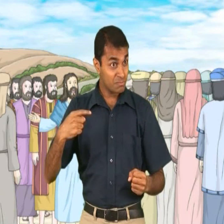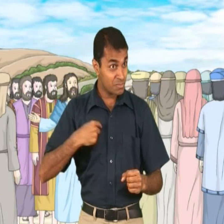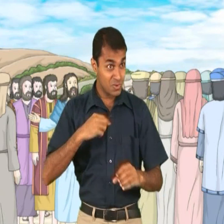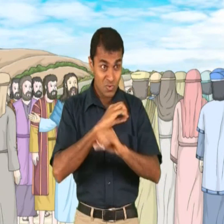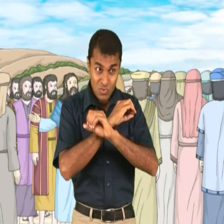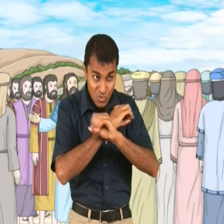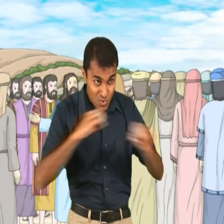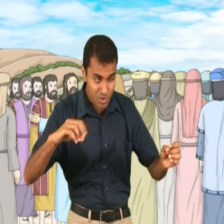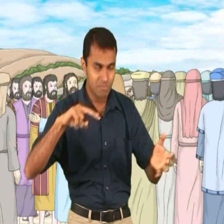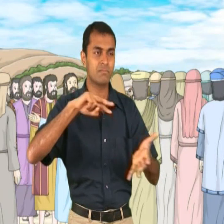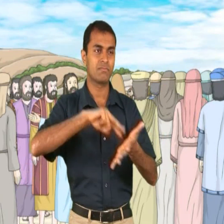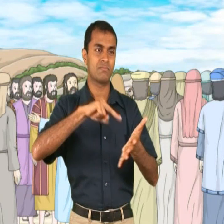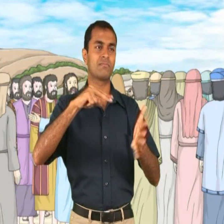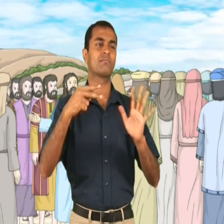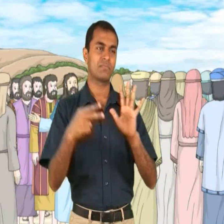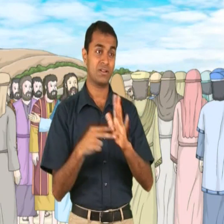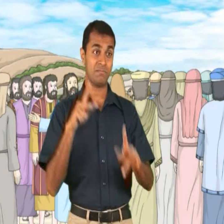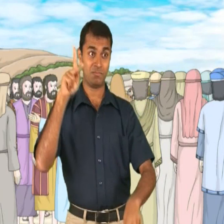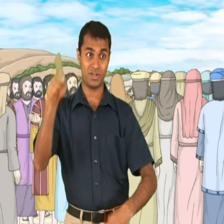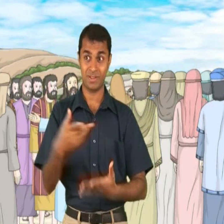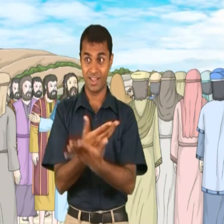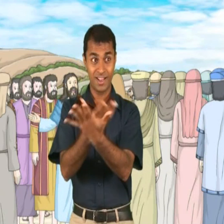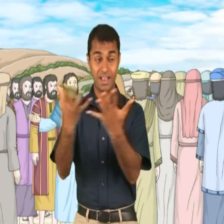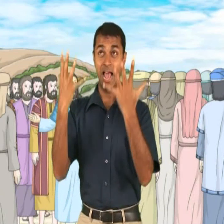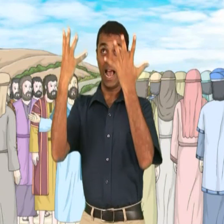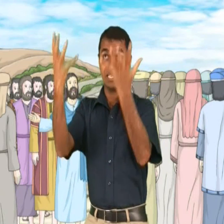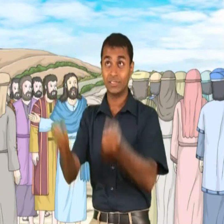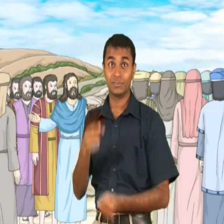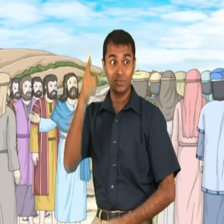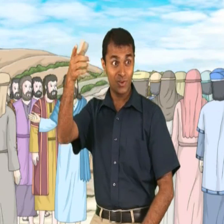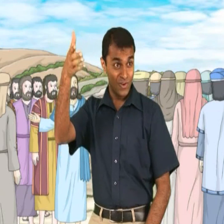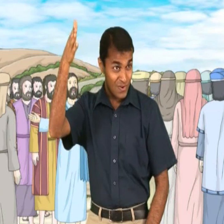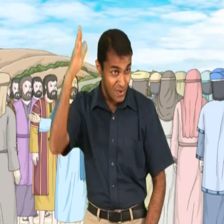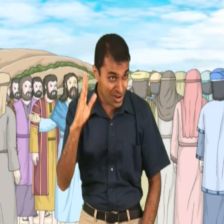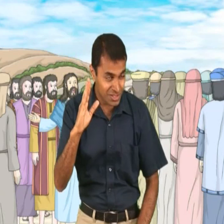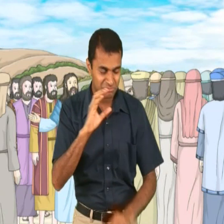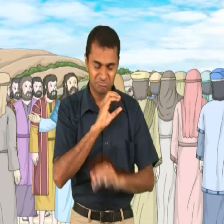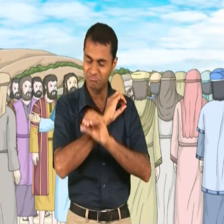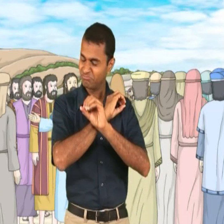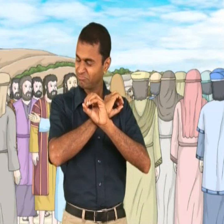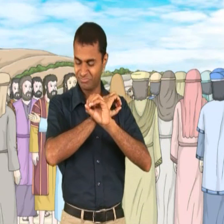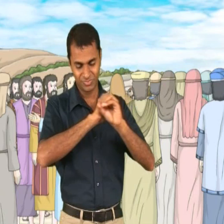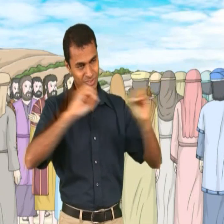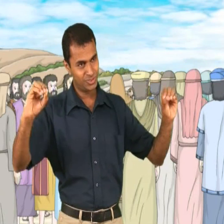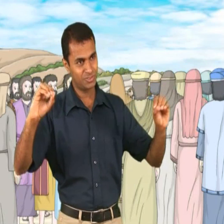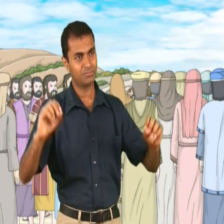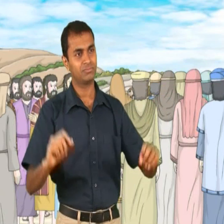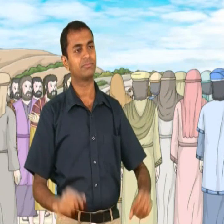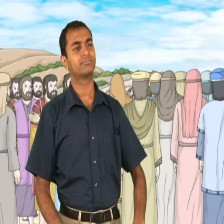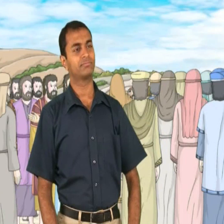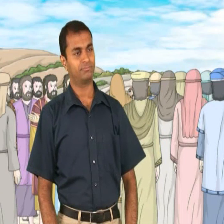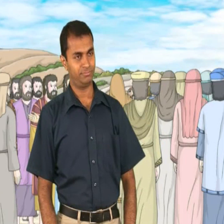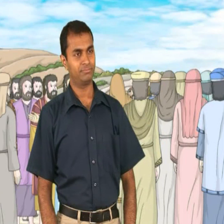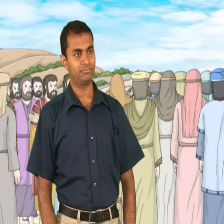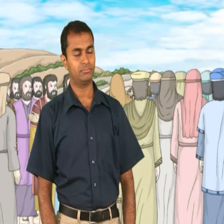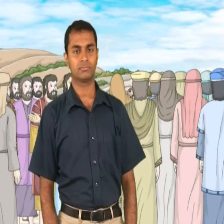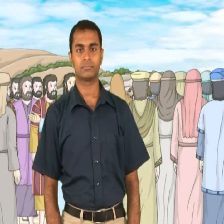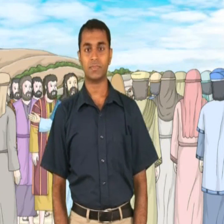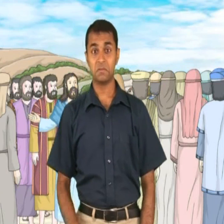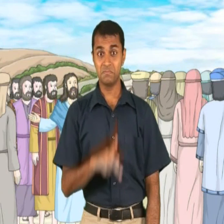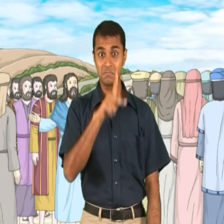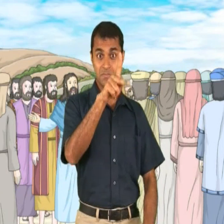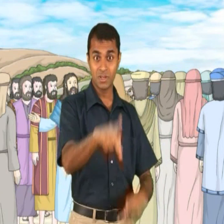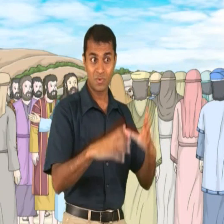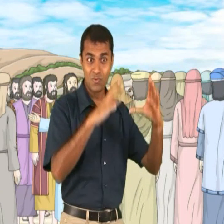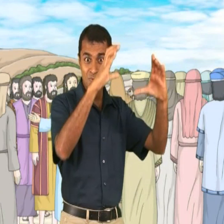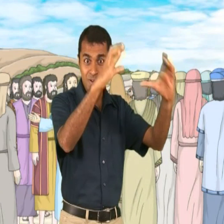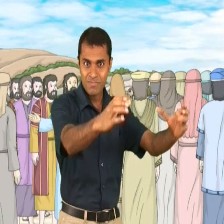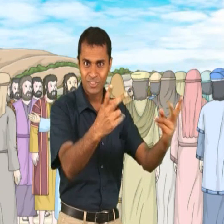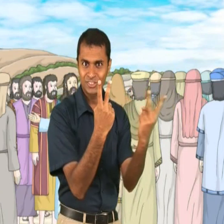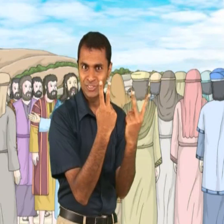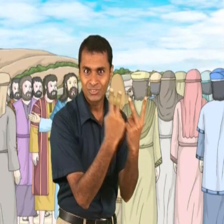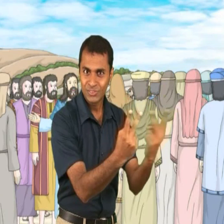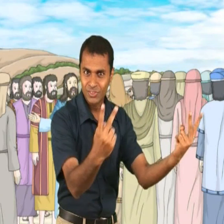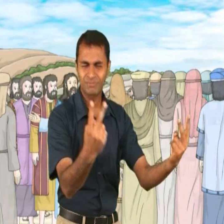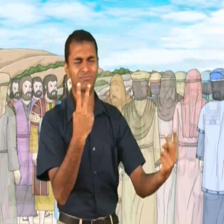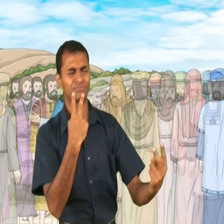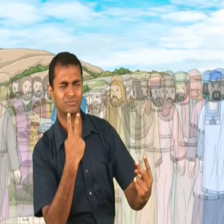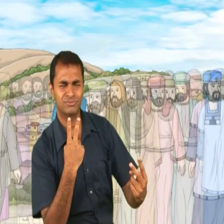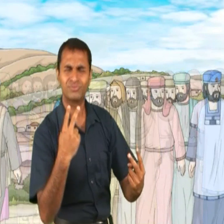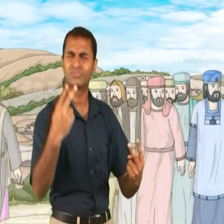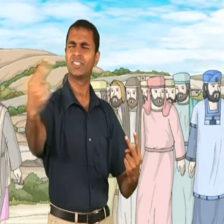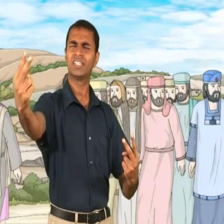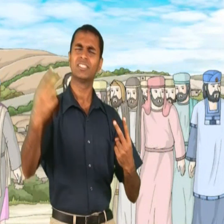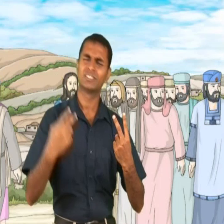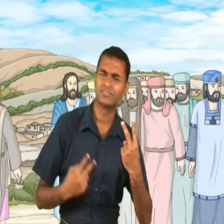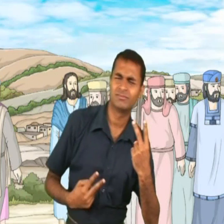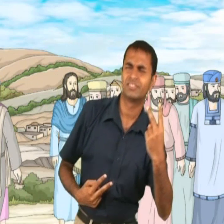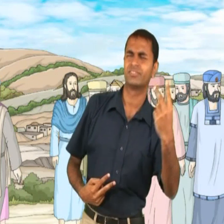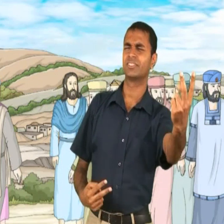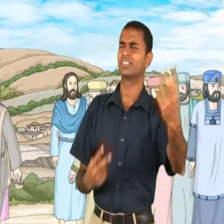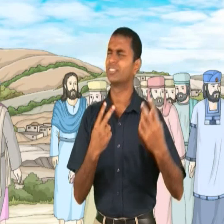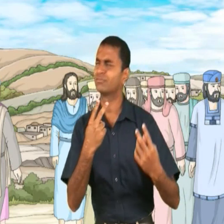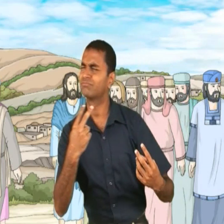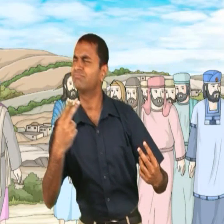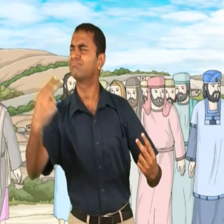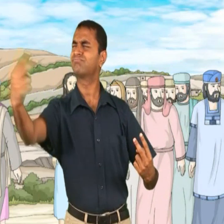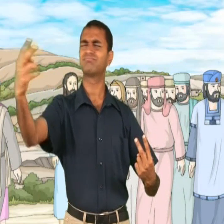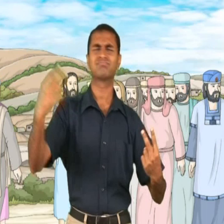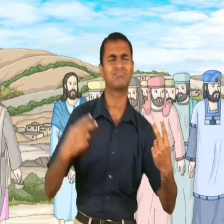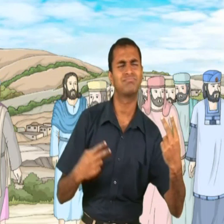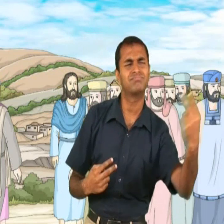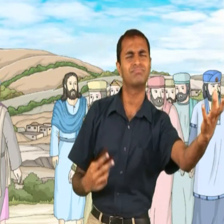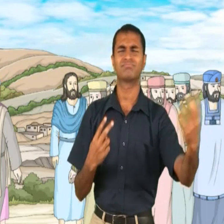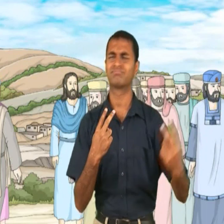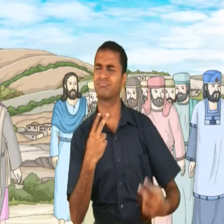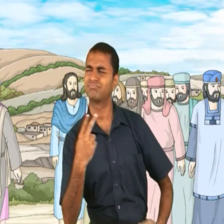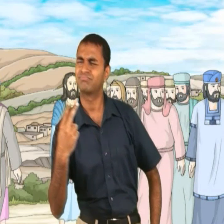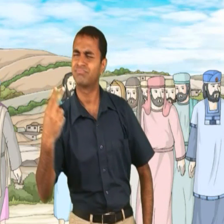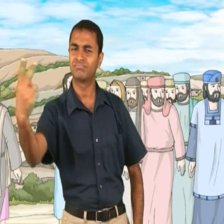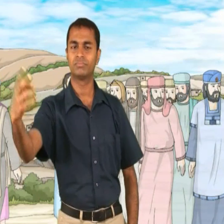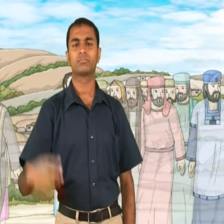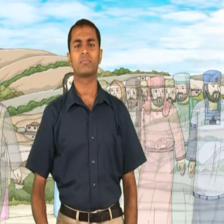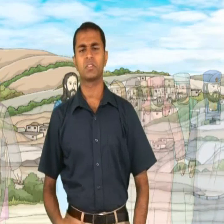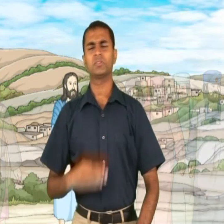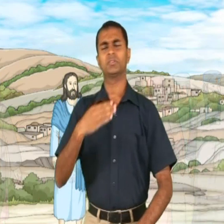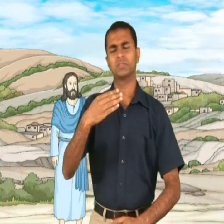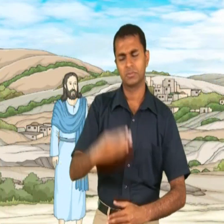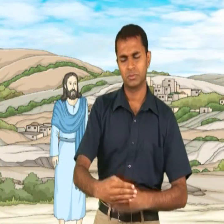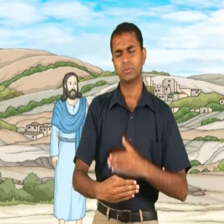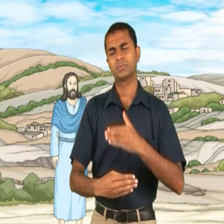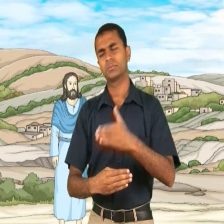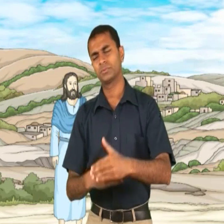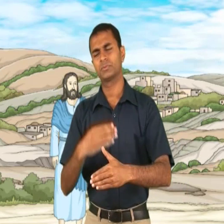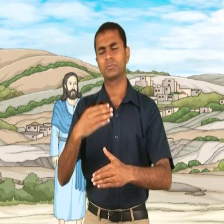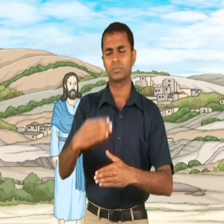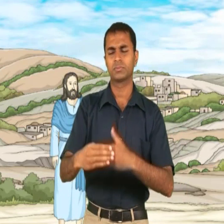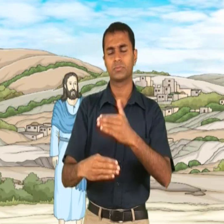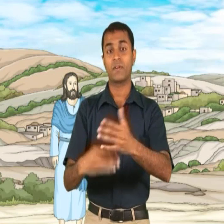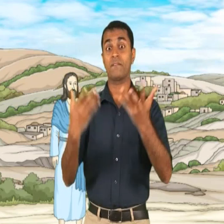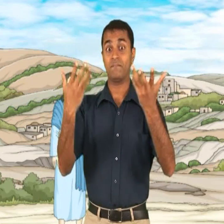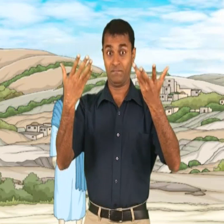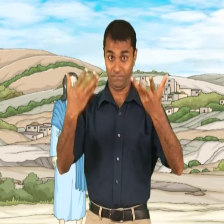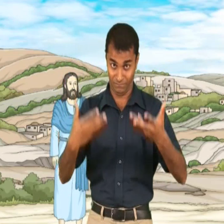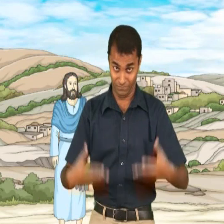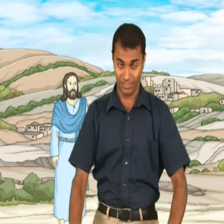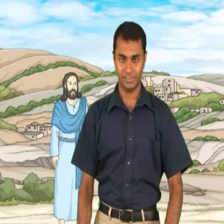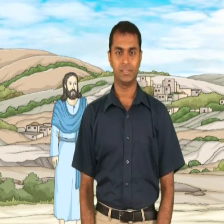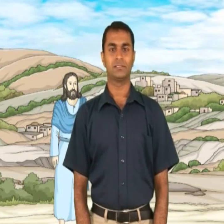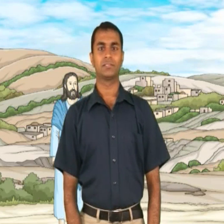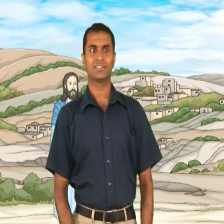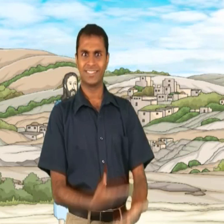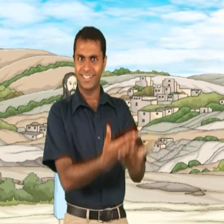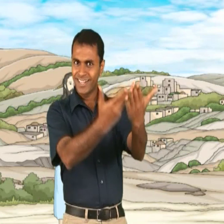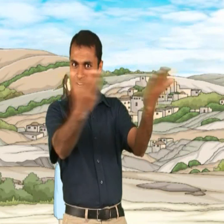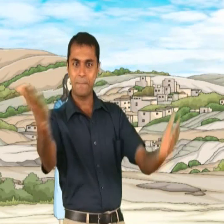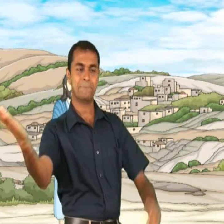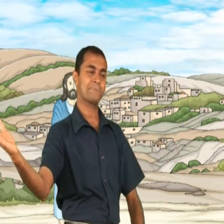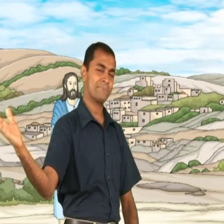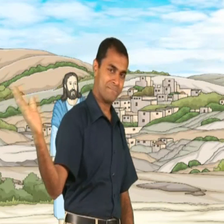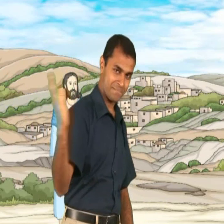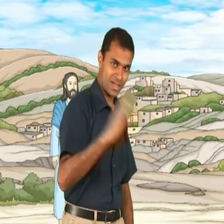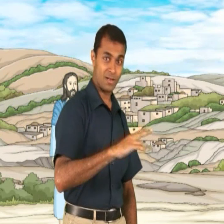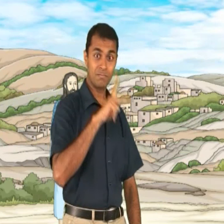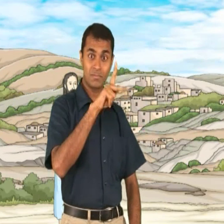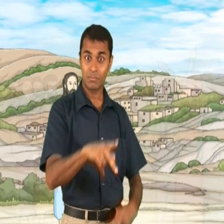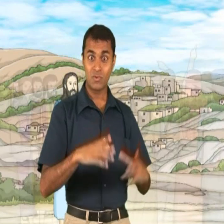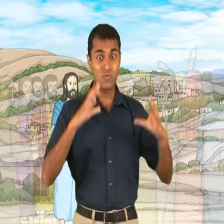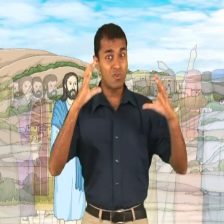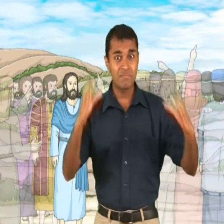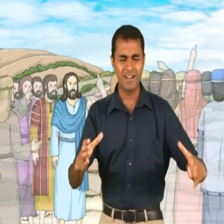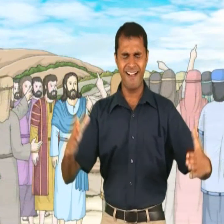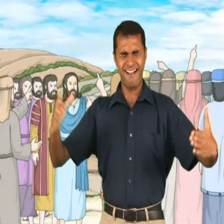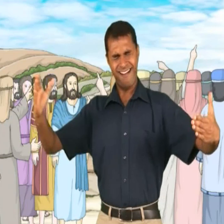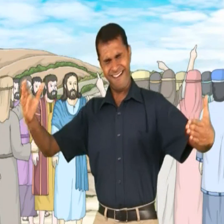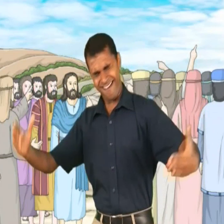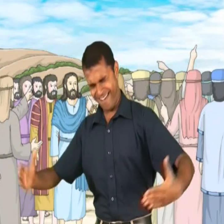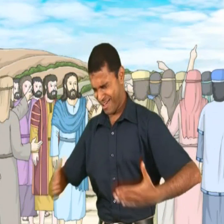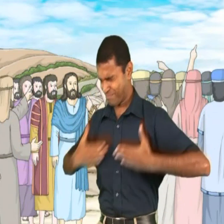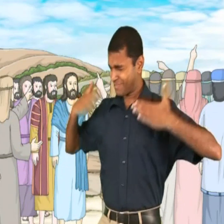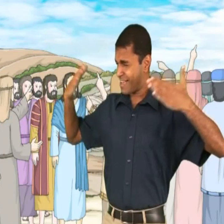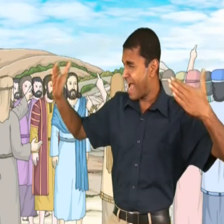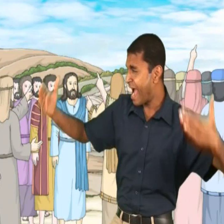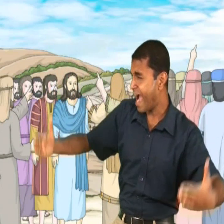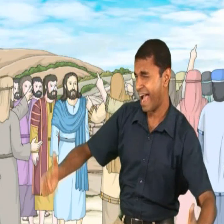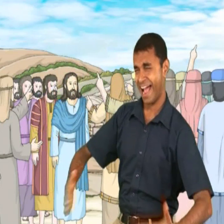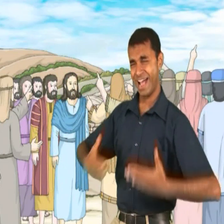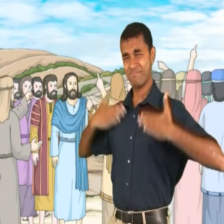and whoever rejects Me rejects the One who sent Me.”